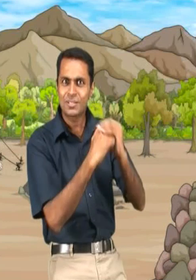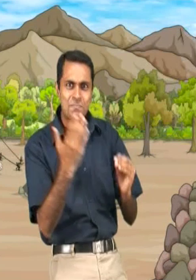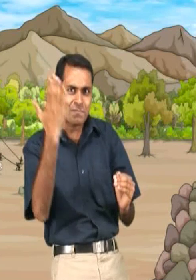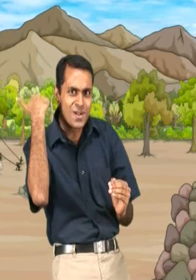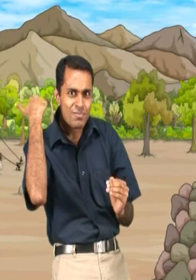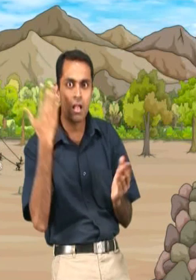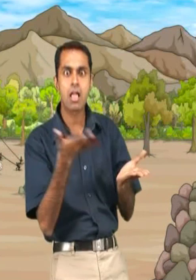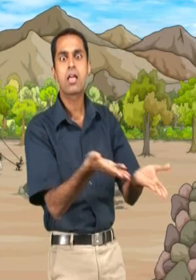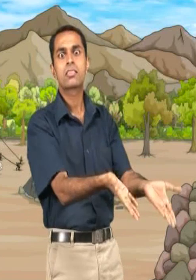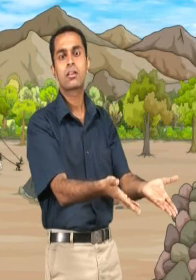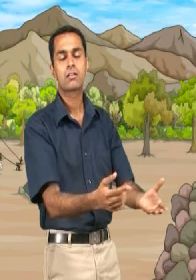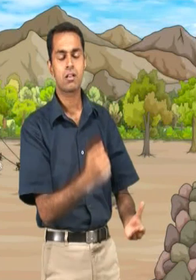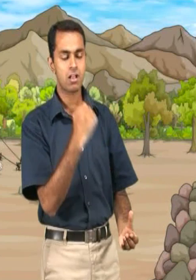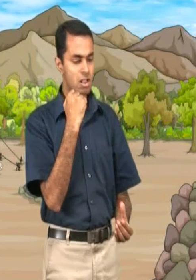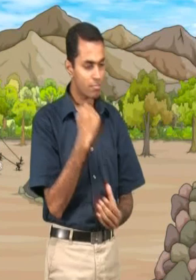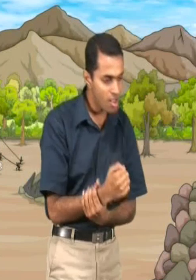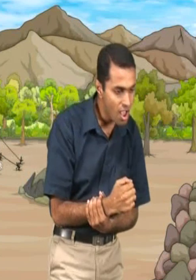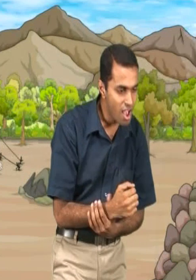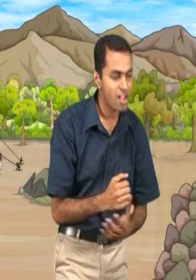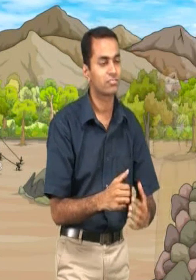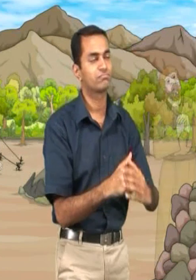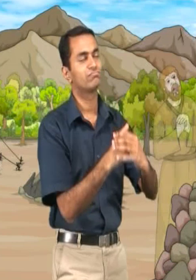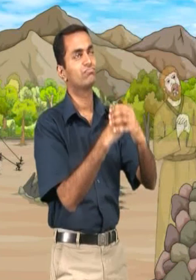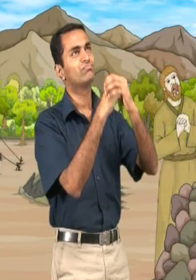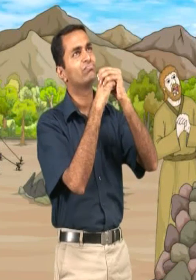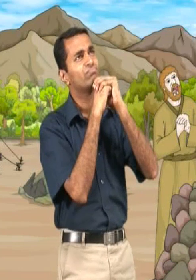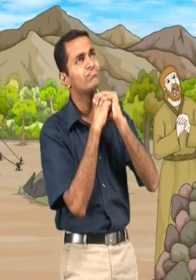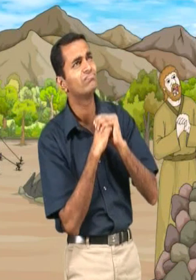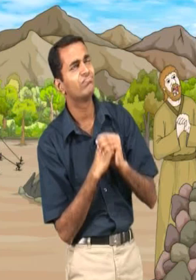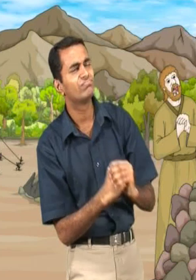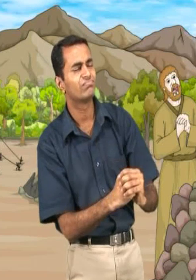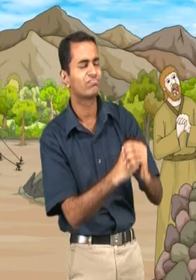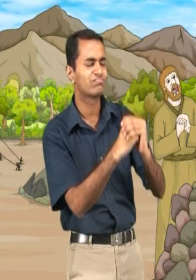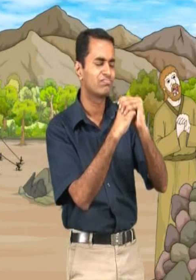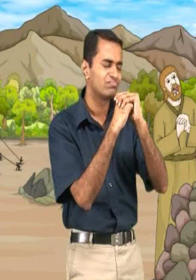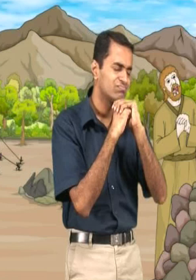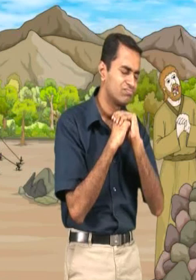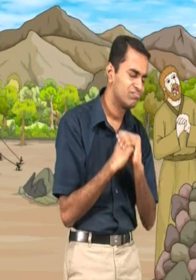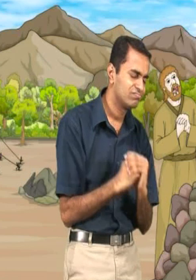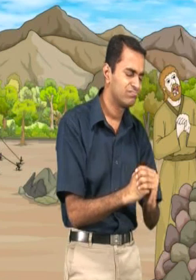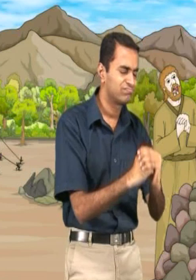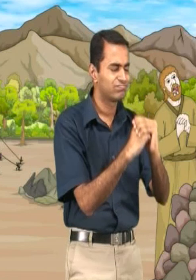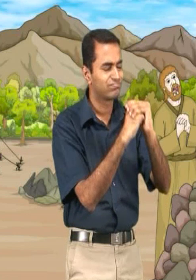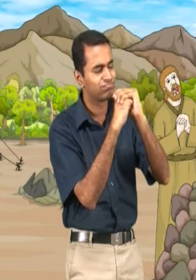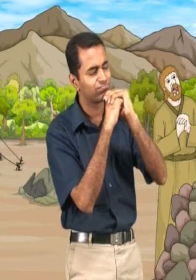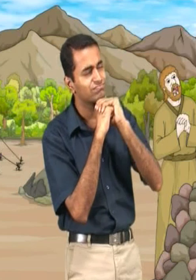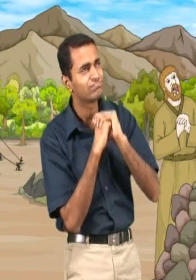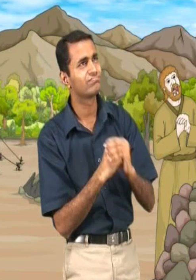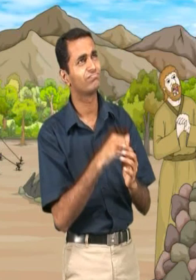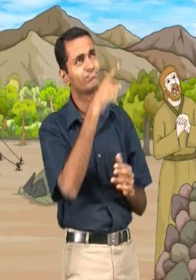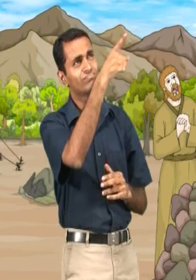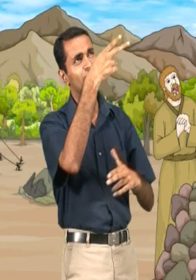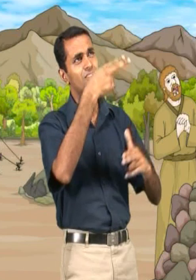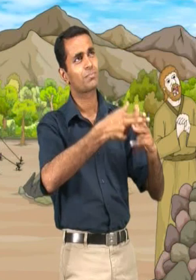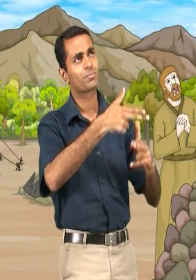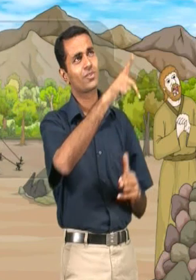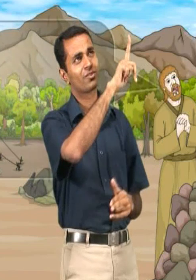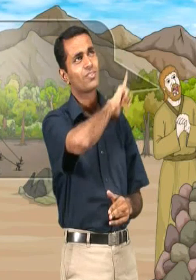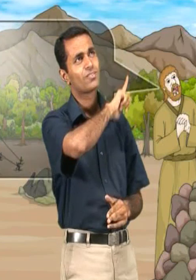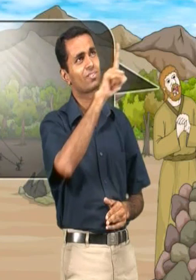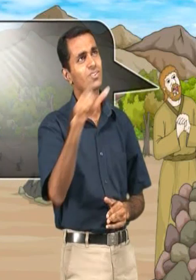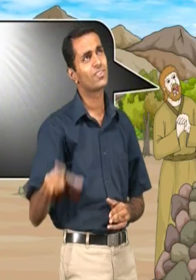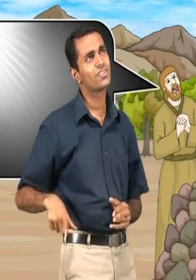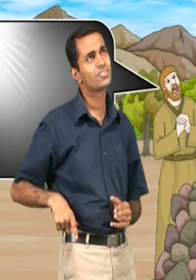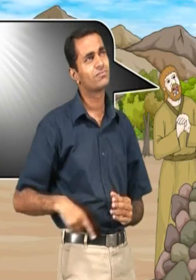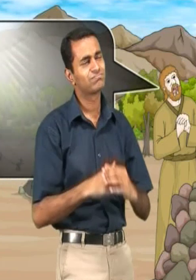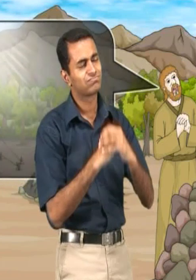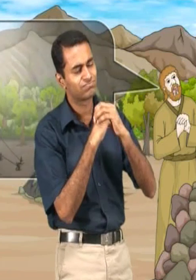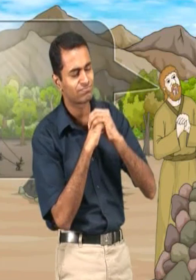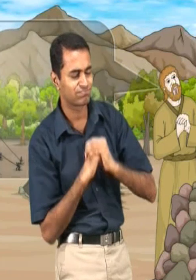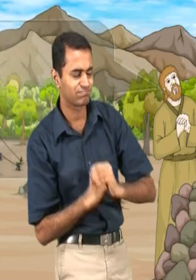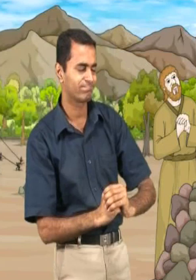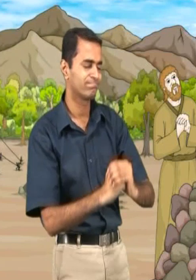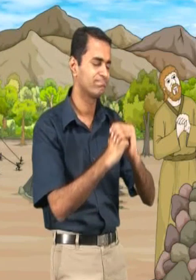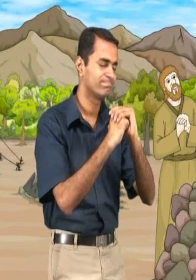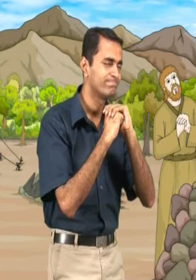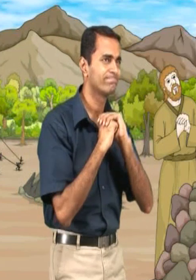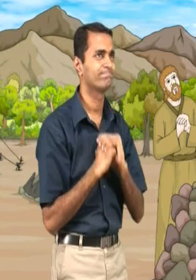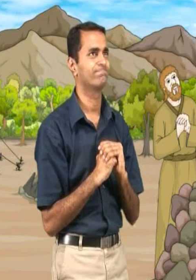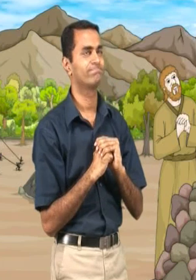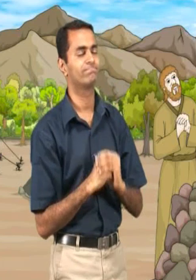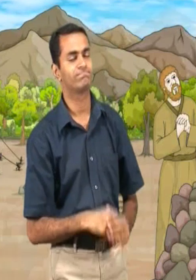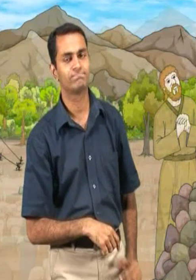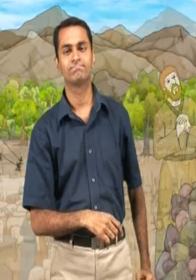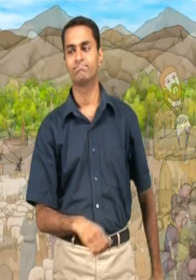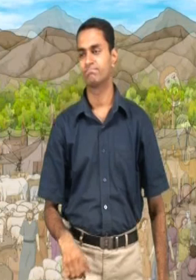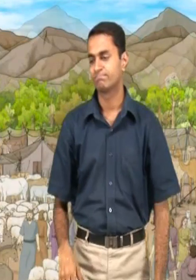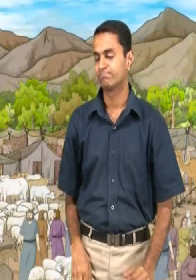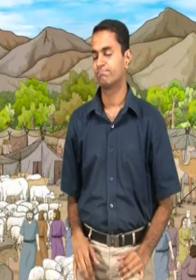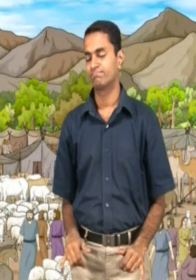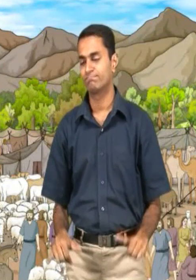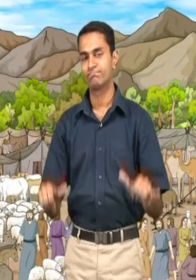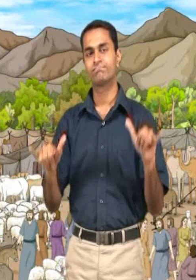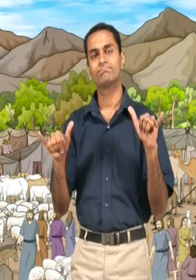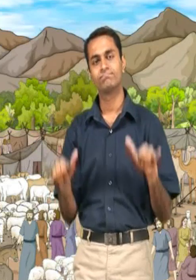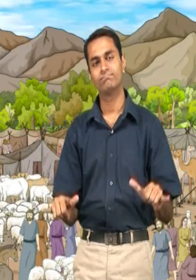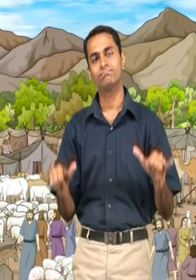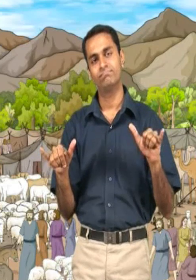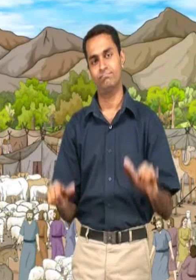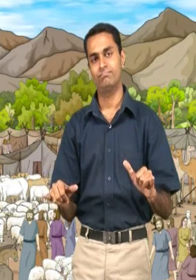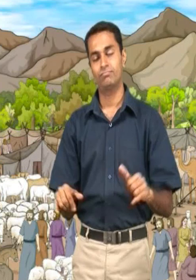And there Abram called on the name of the LORD.